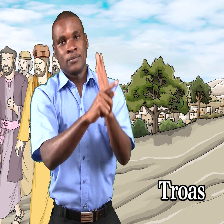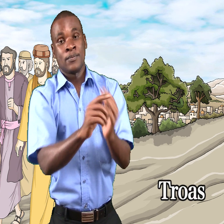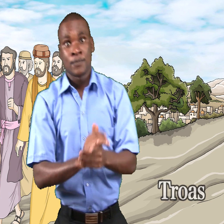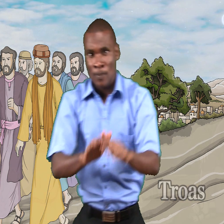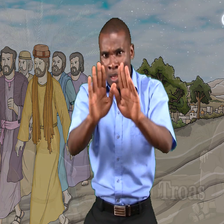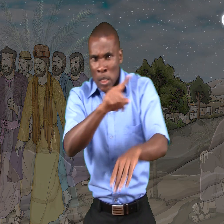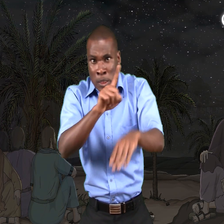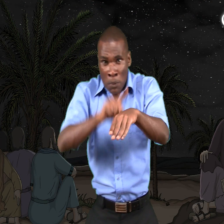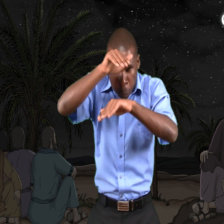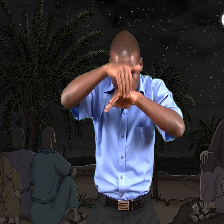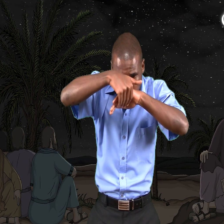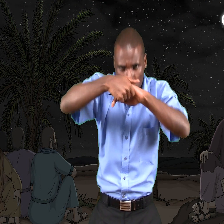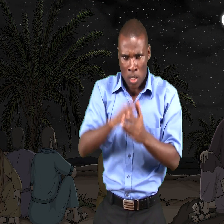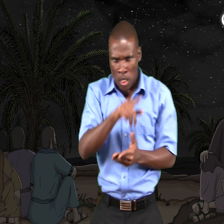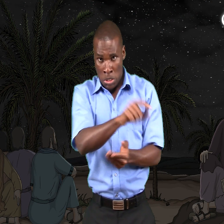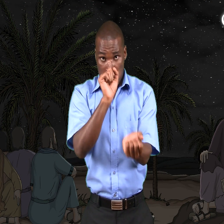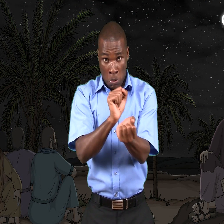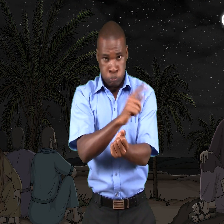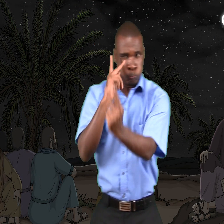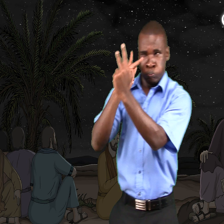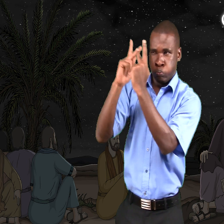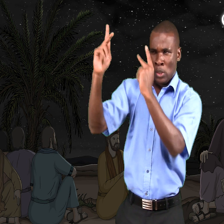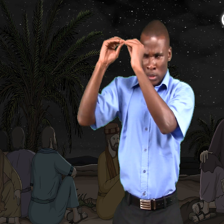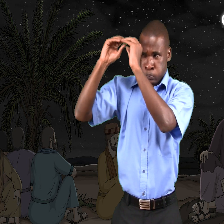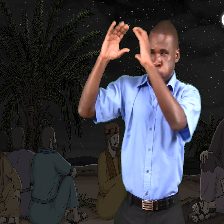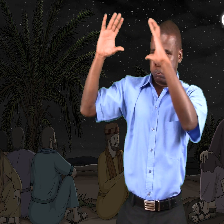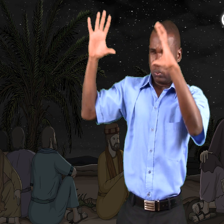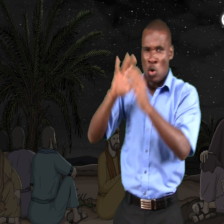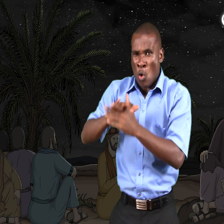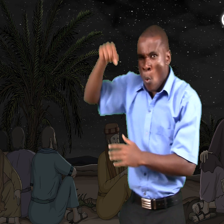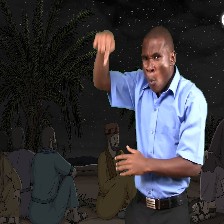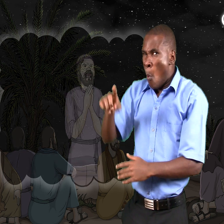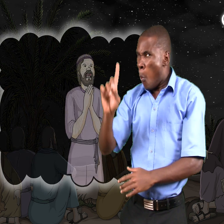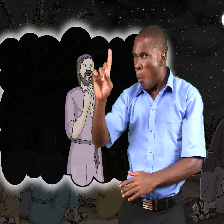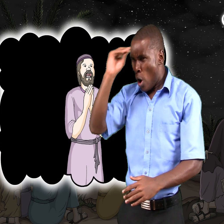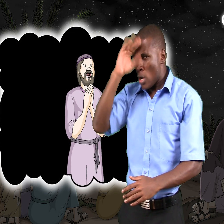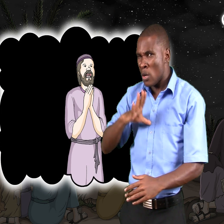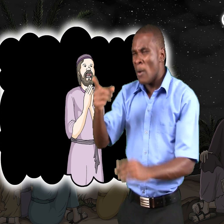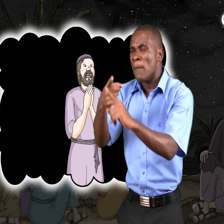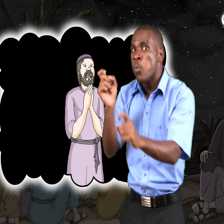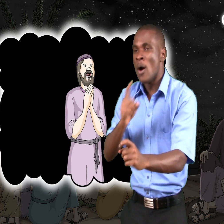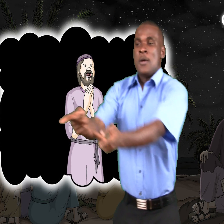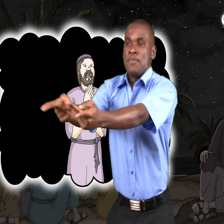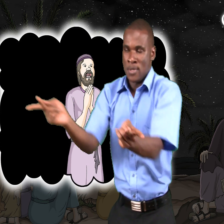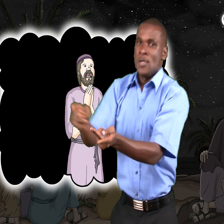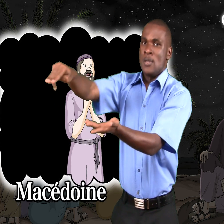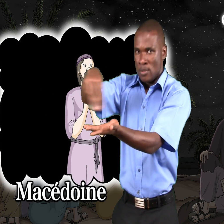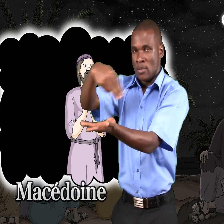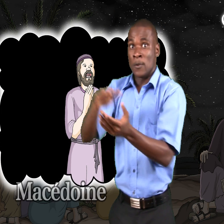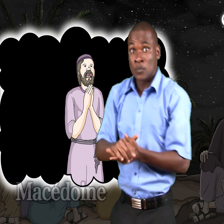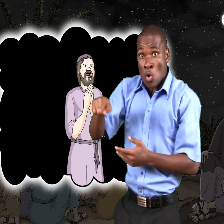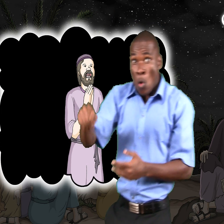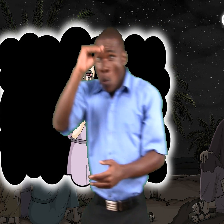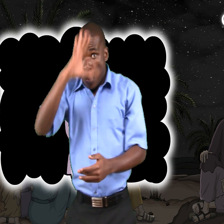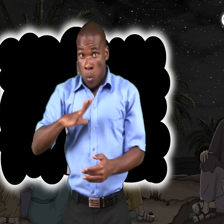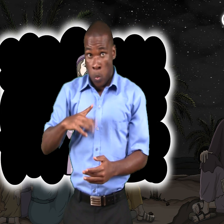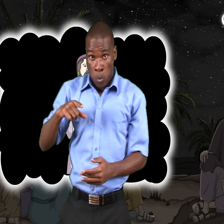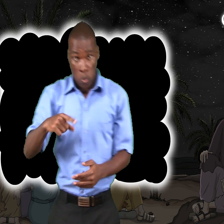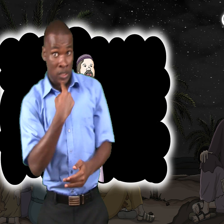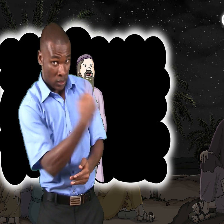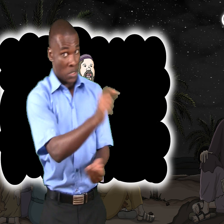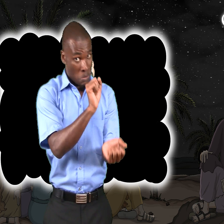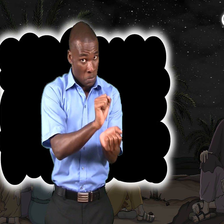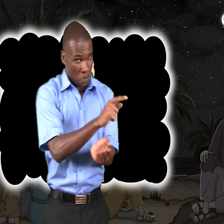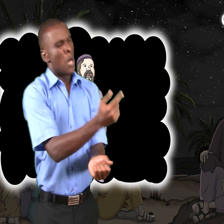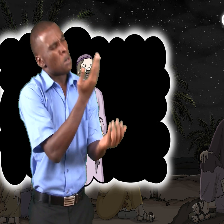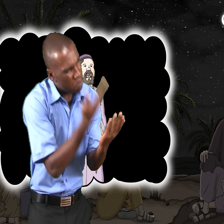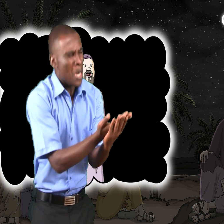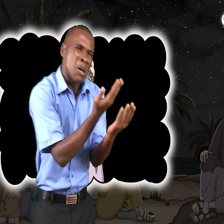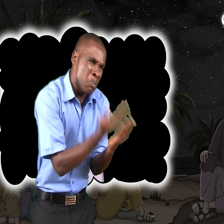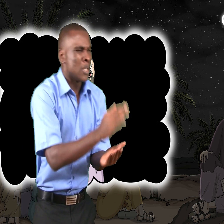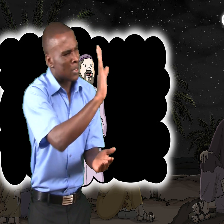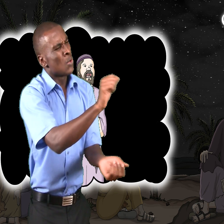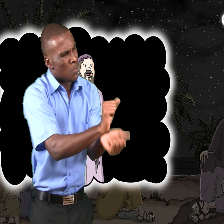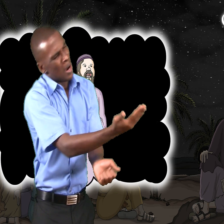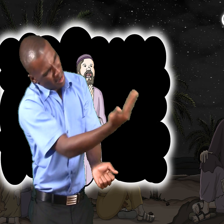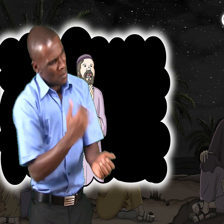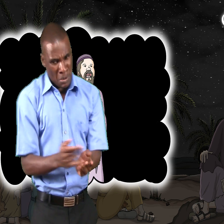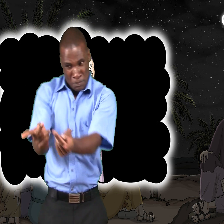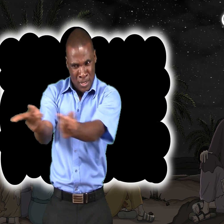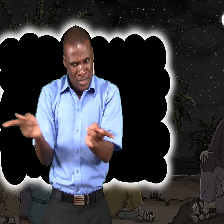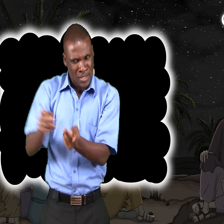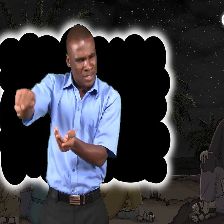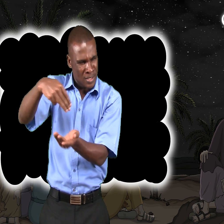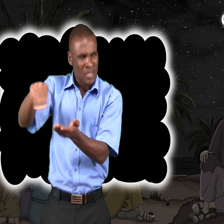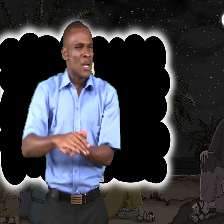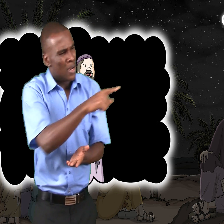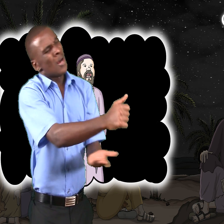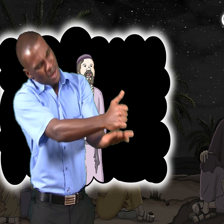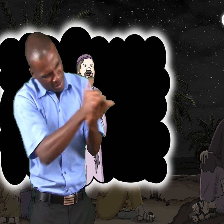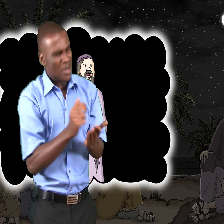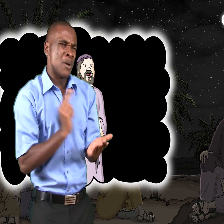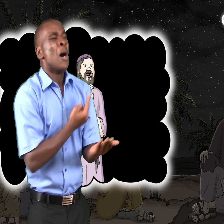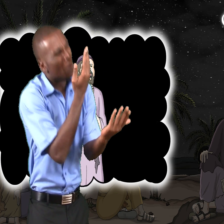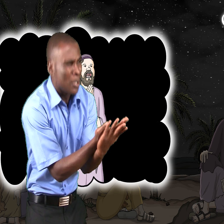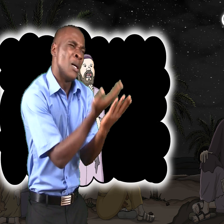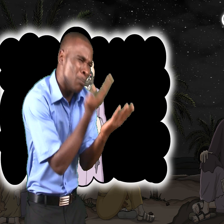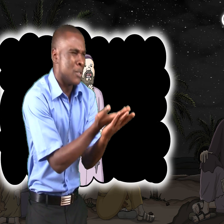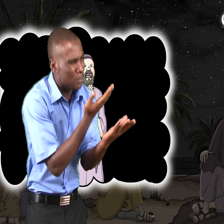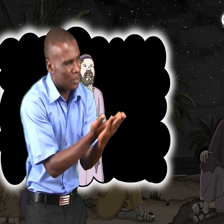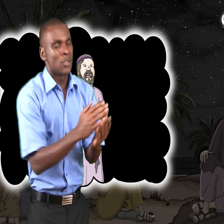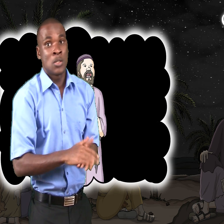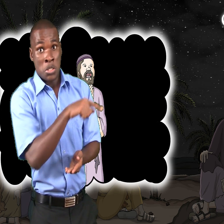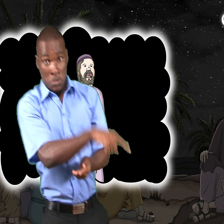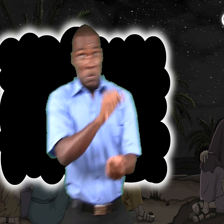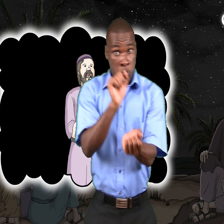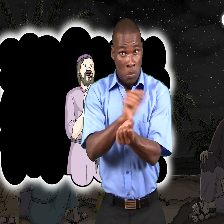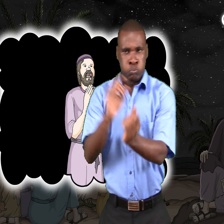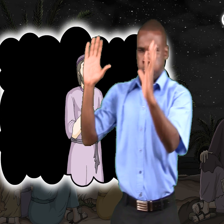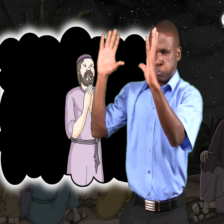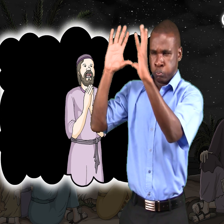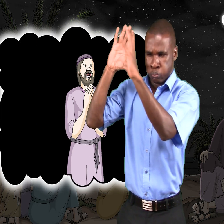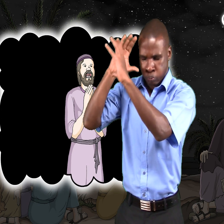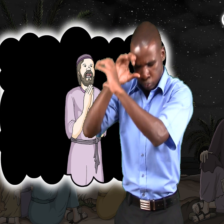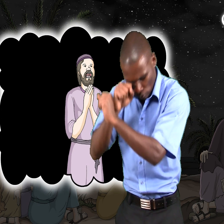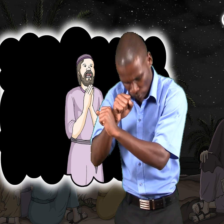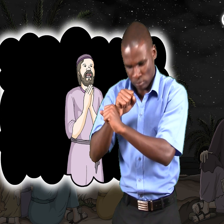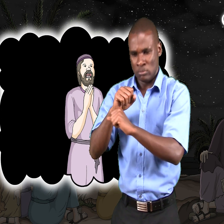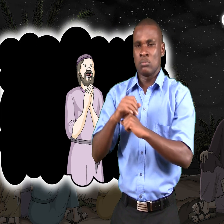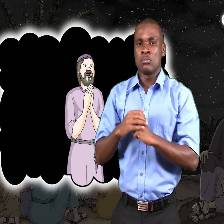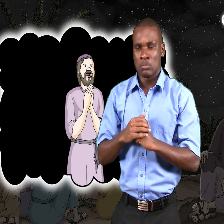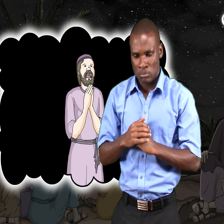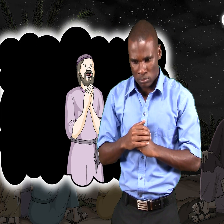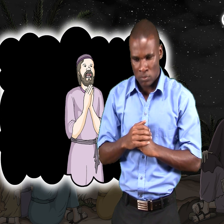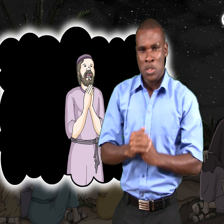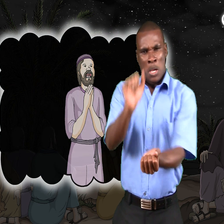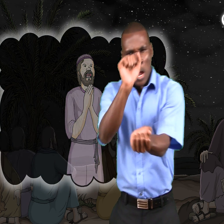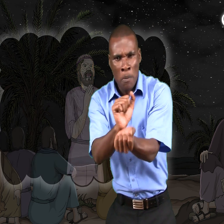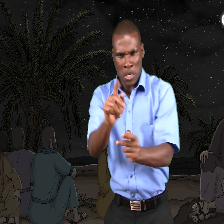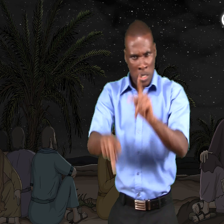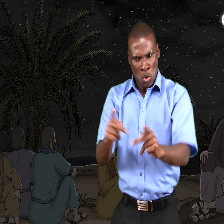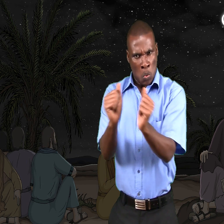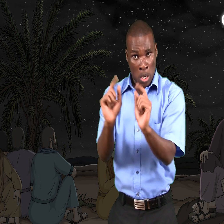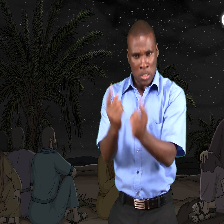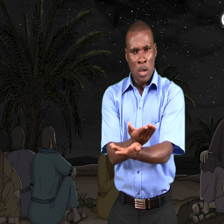During the night, Paul had a vision of a man of Macedonia standing and pleading with him, “Come over to Macedonia and help us.”